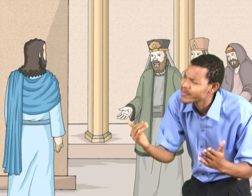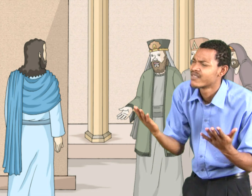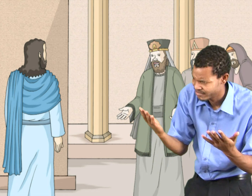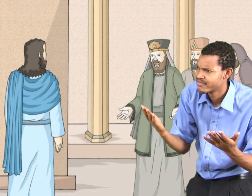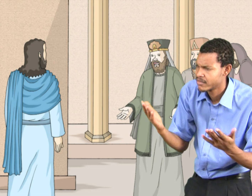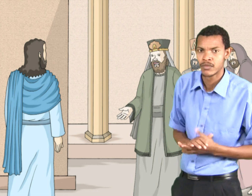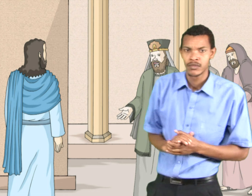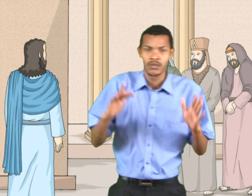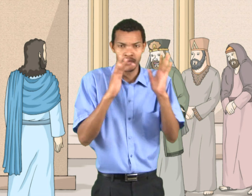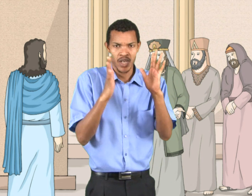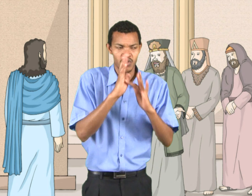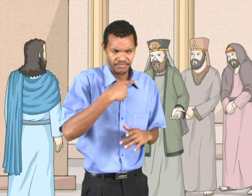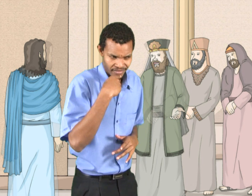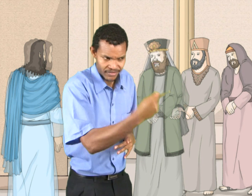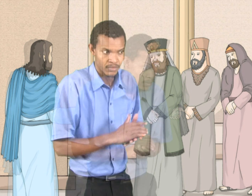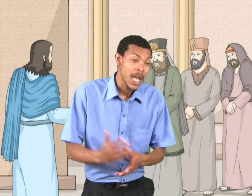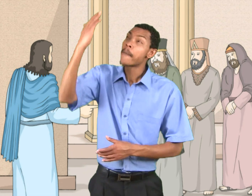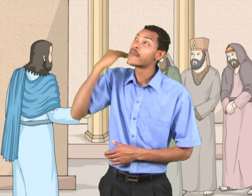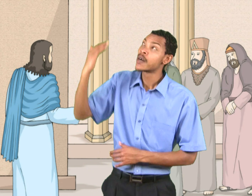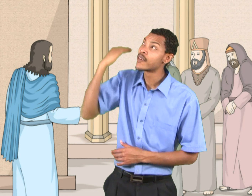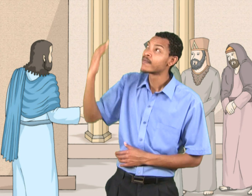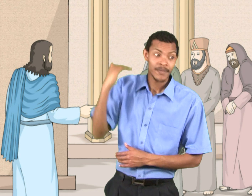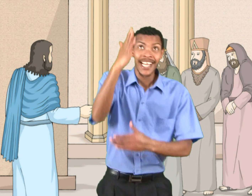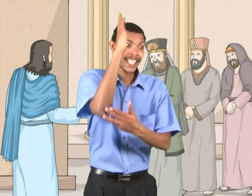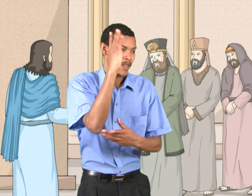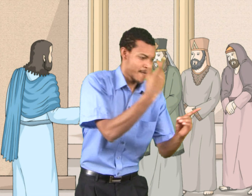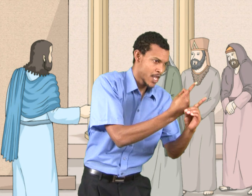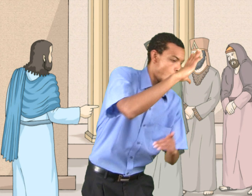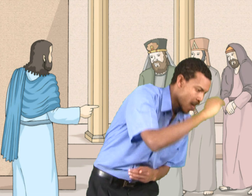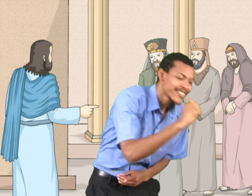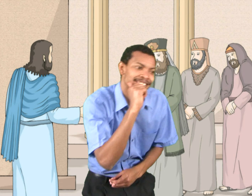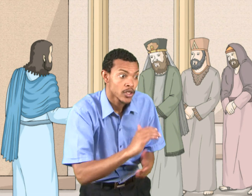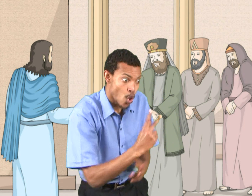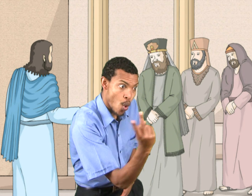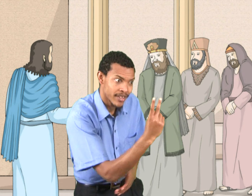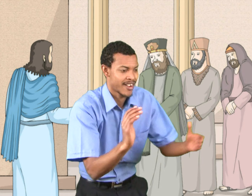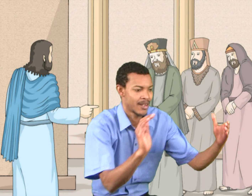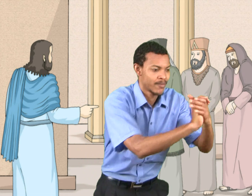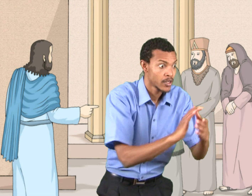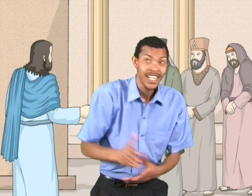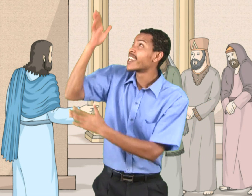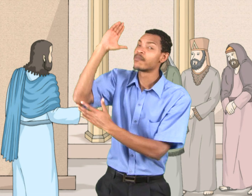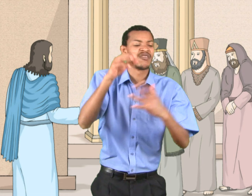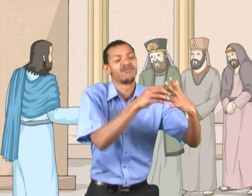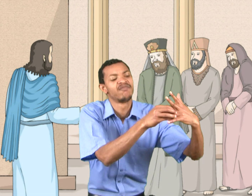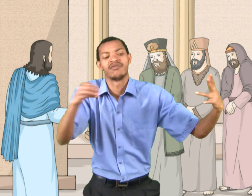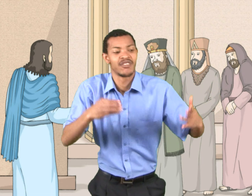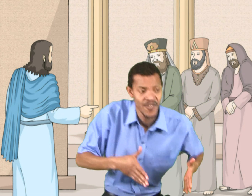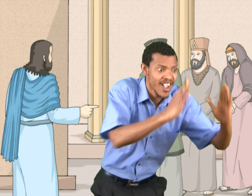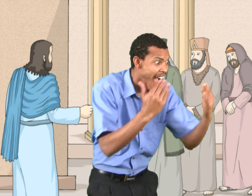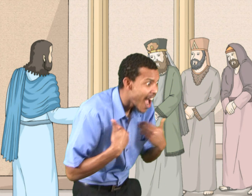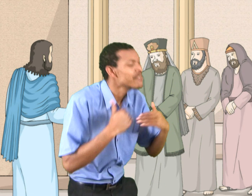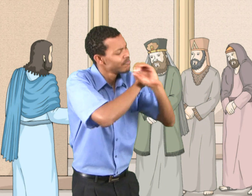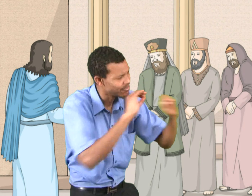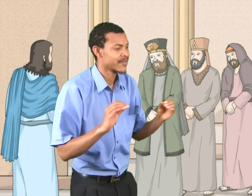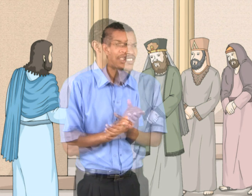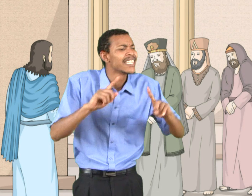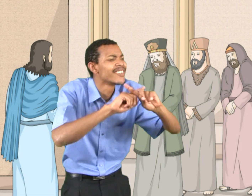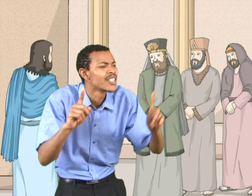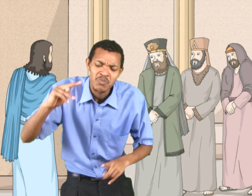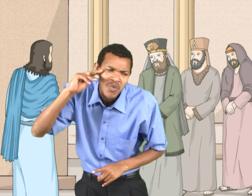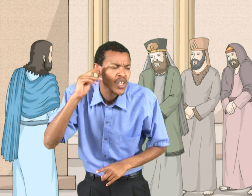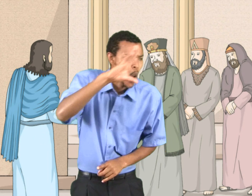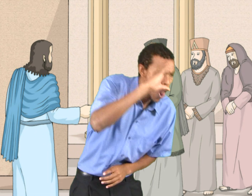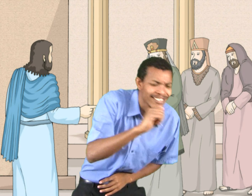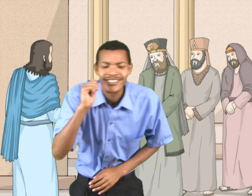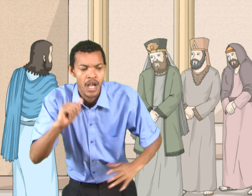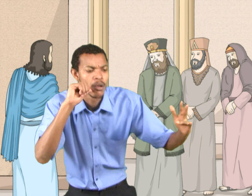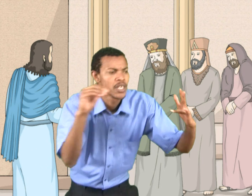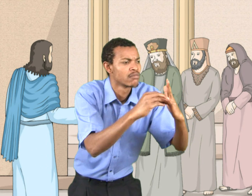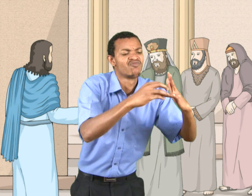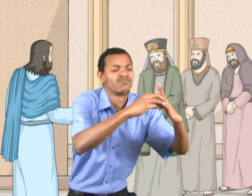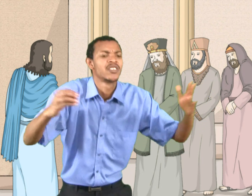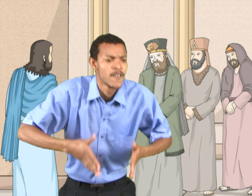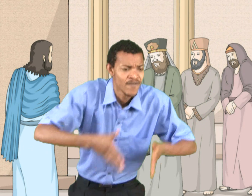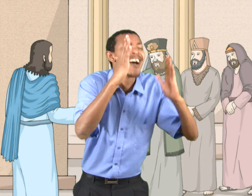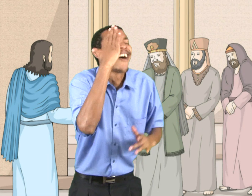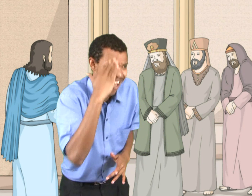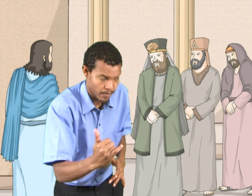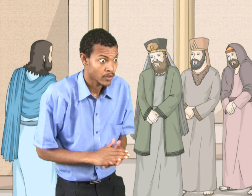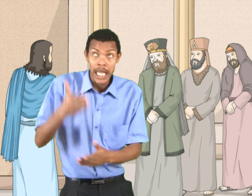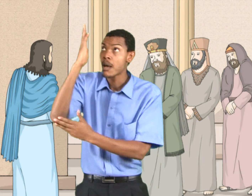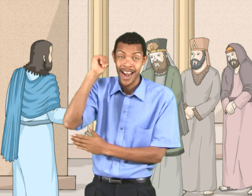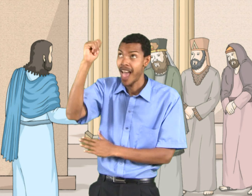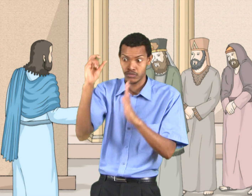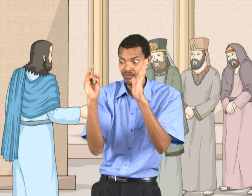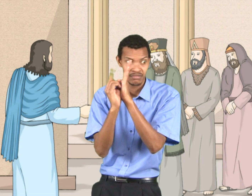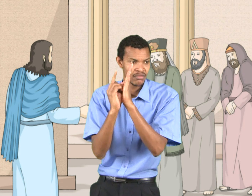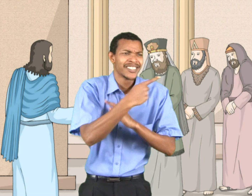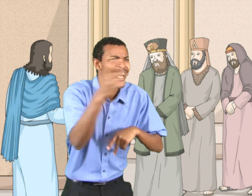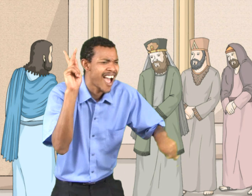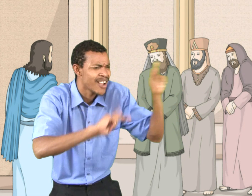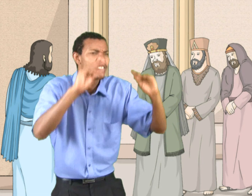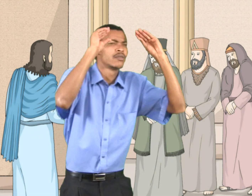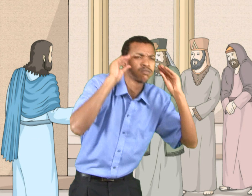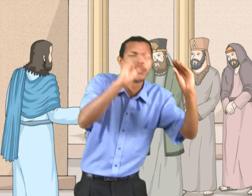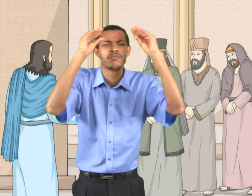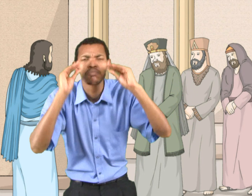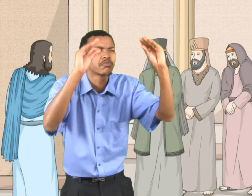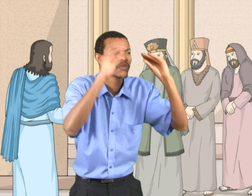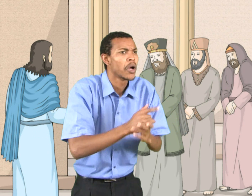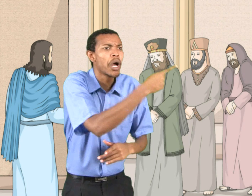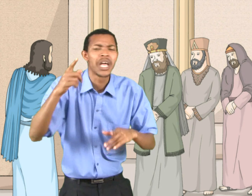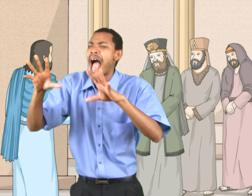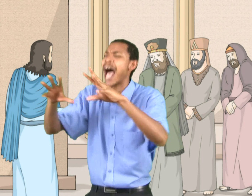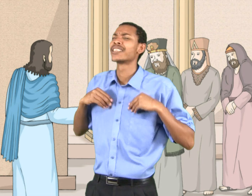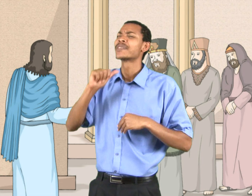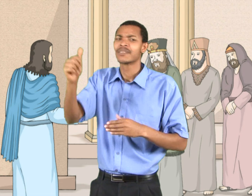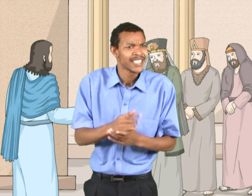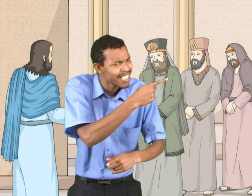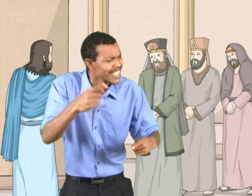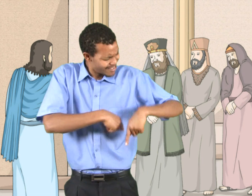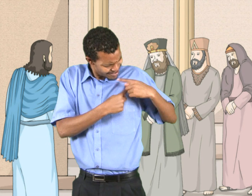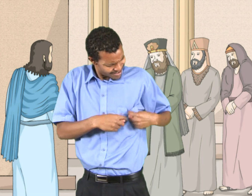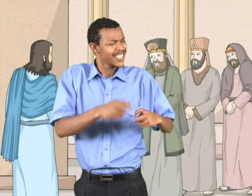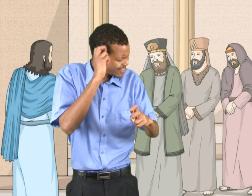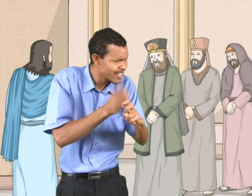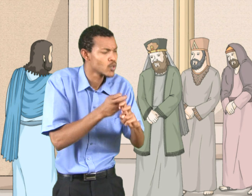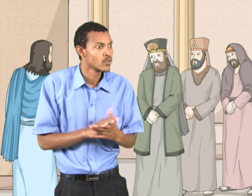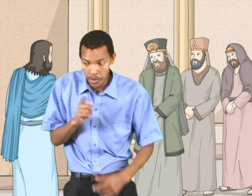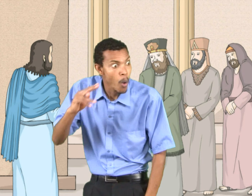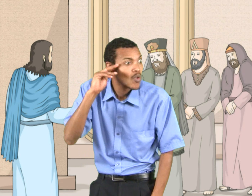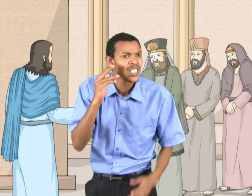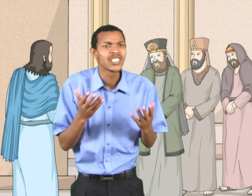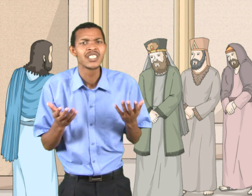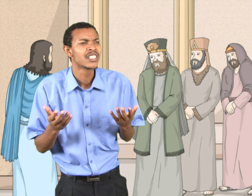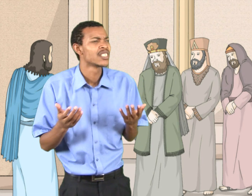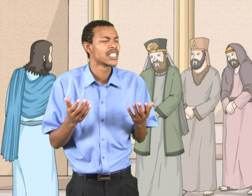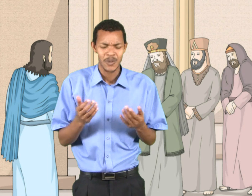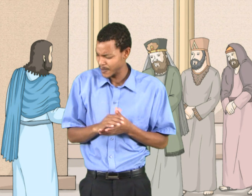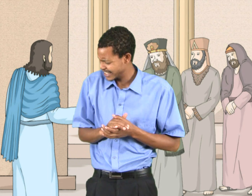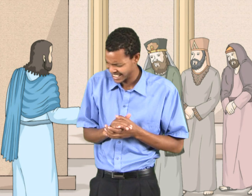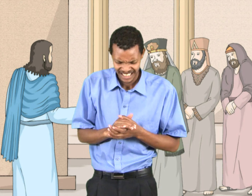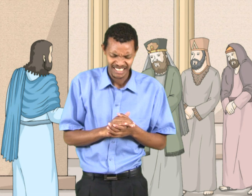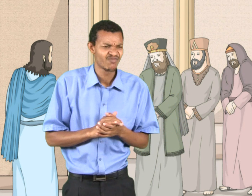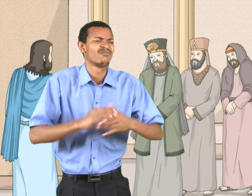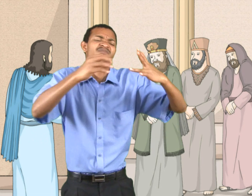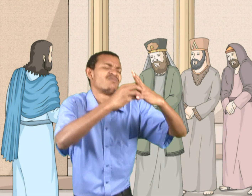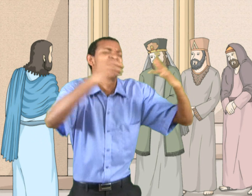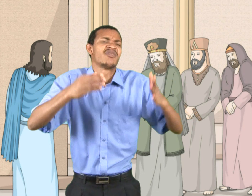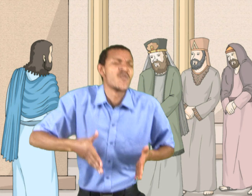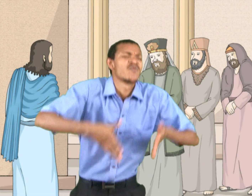Jesus replied, “Moses permitted you to divorce your wives because of your hardness of heart;